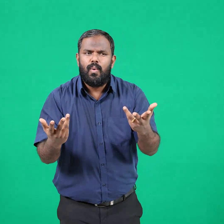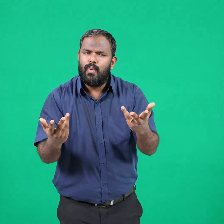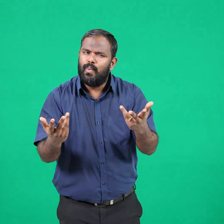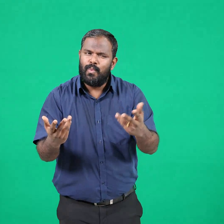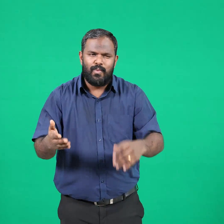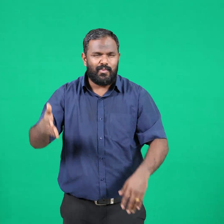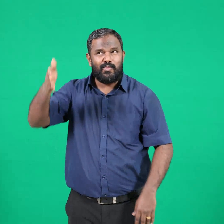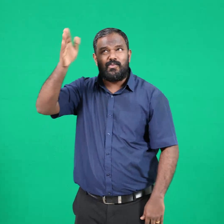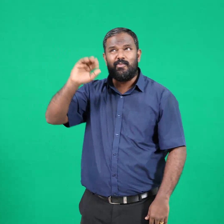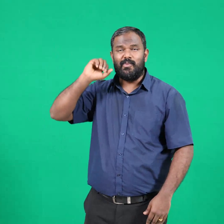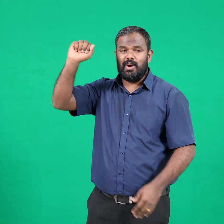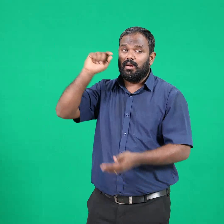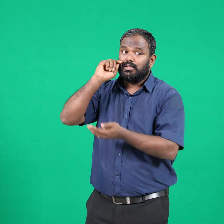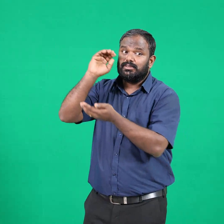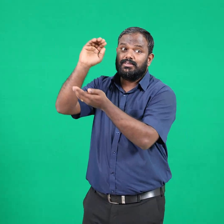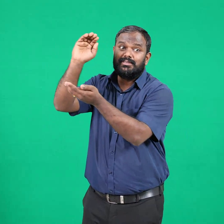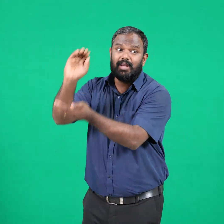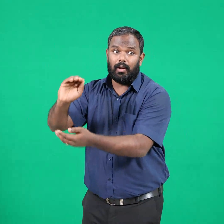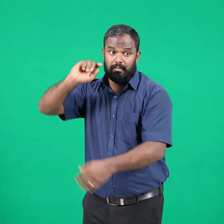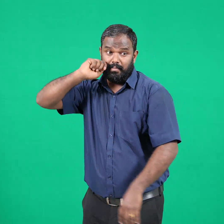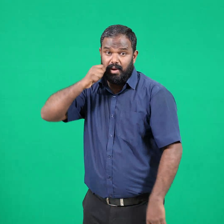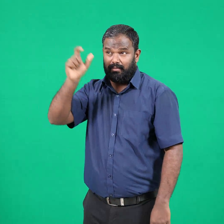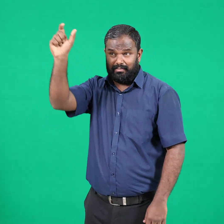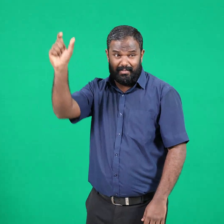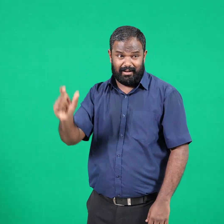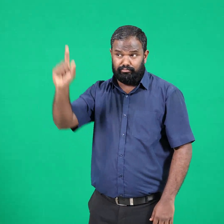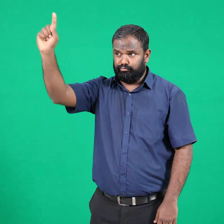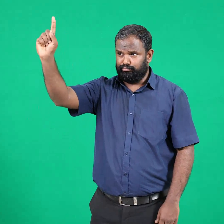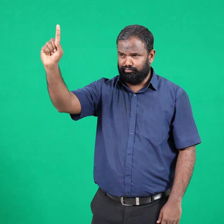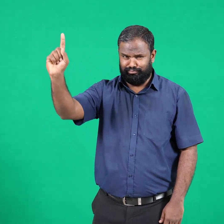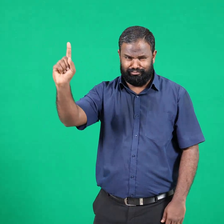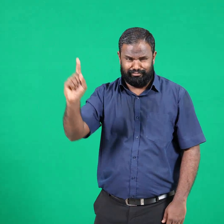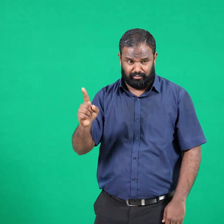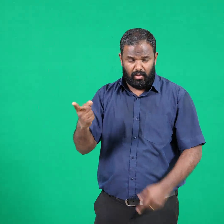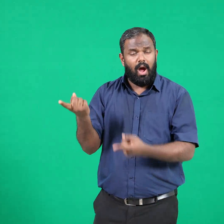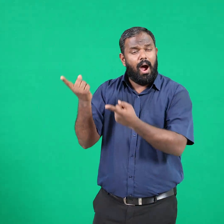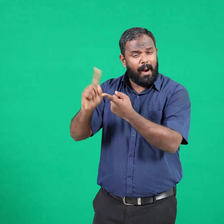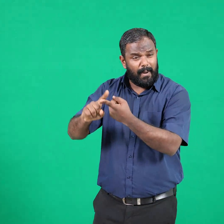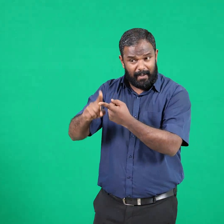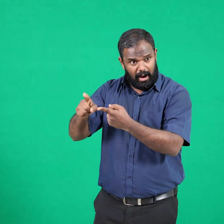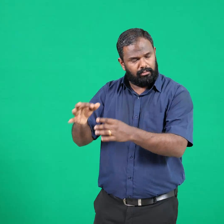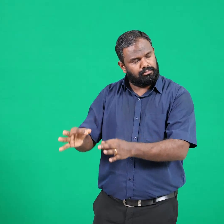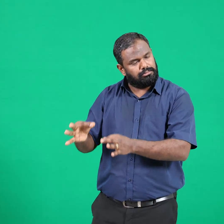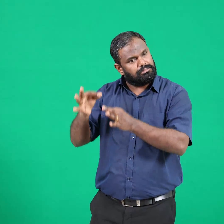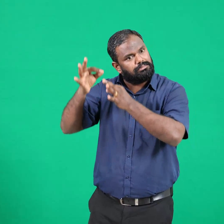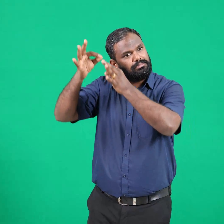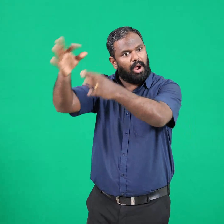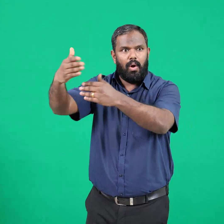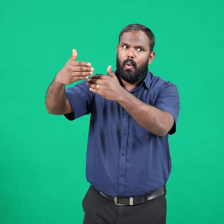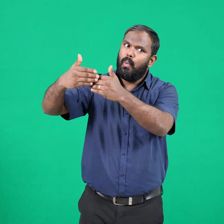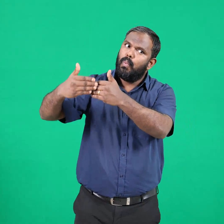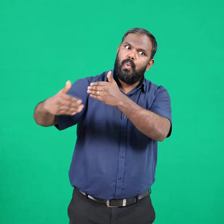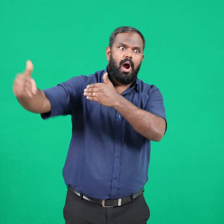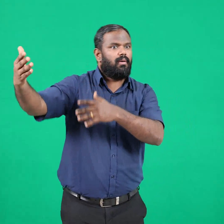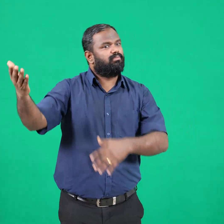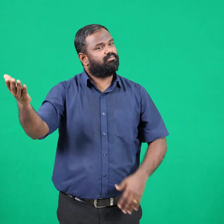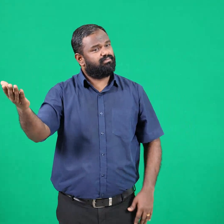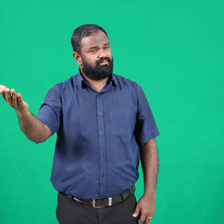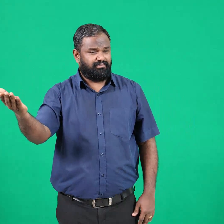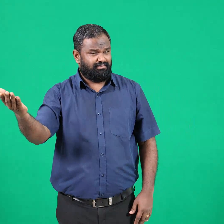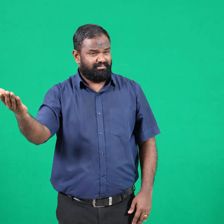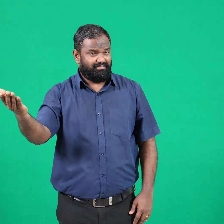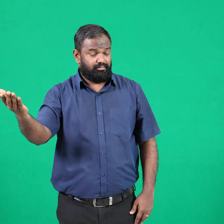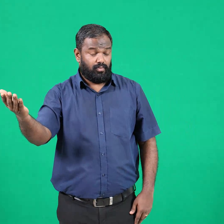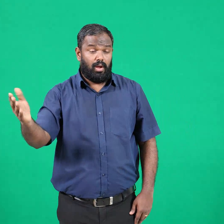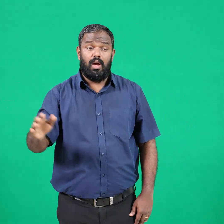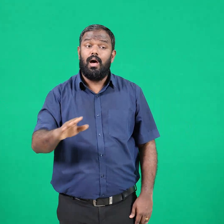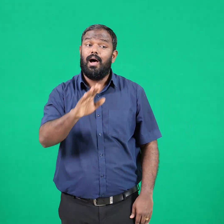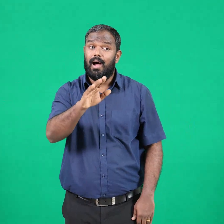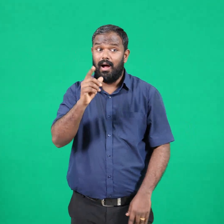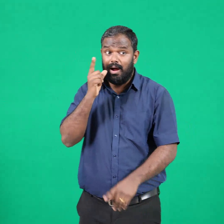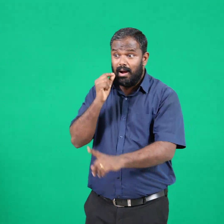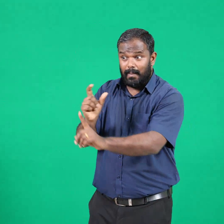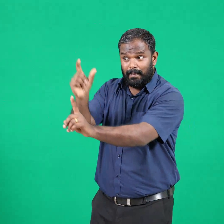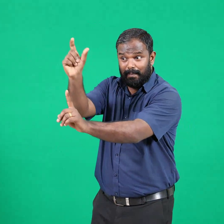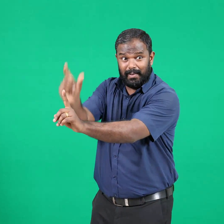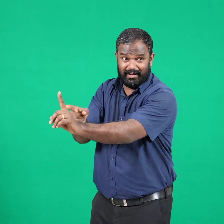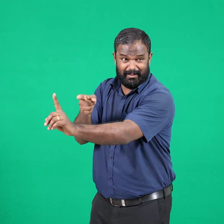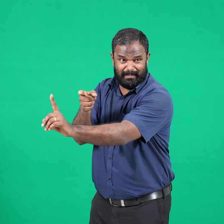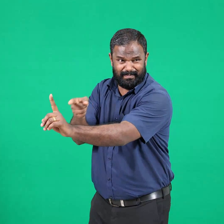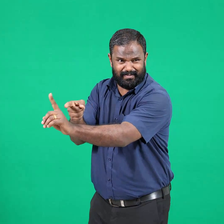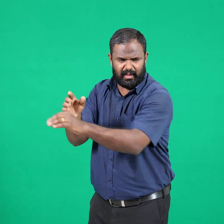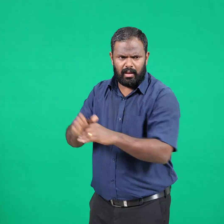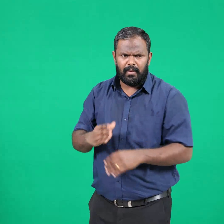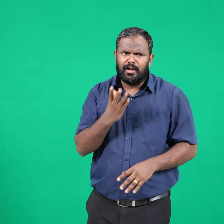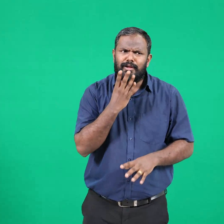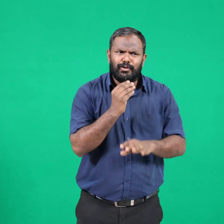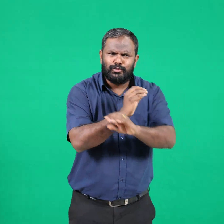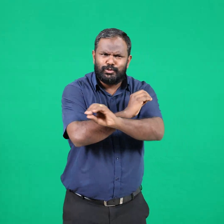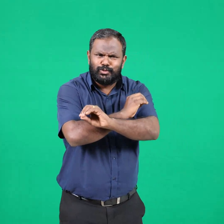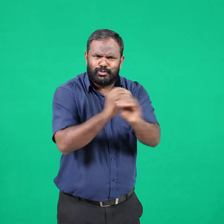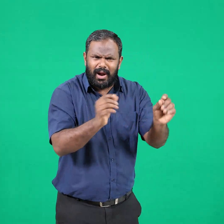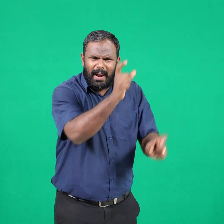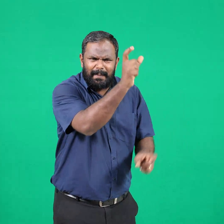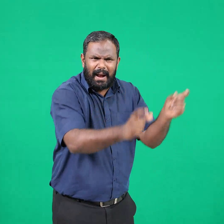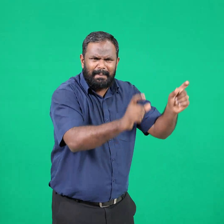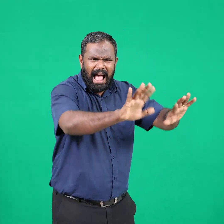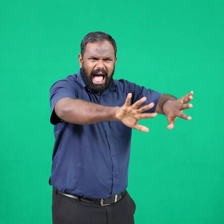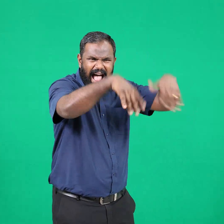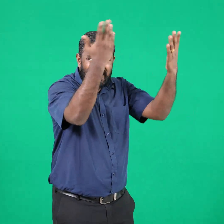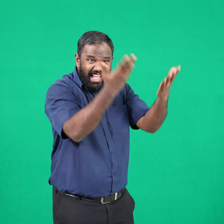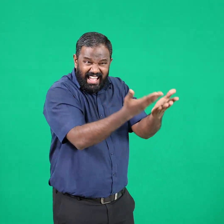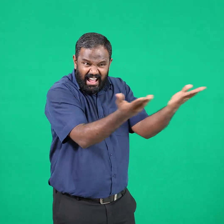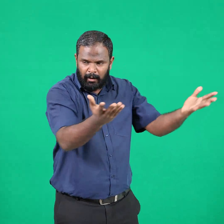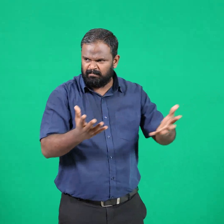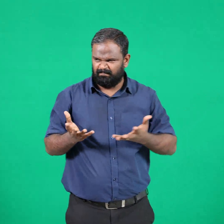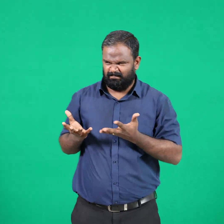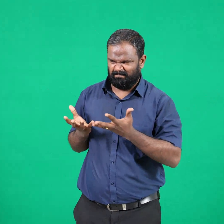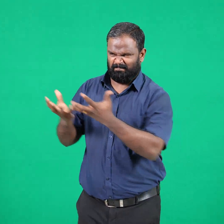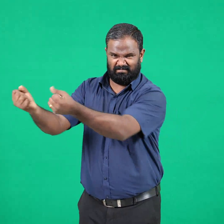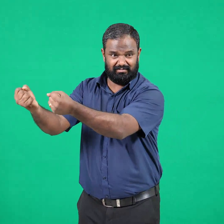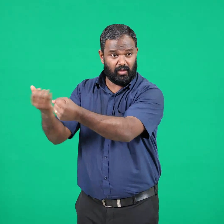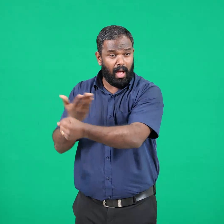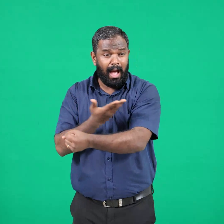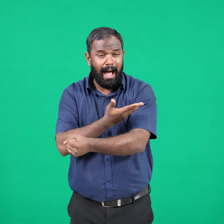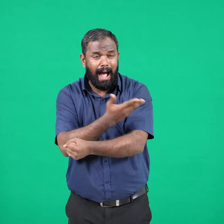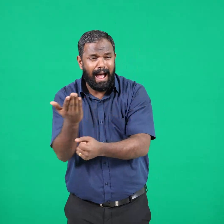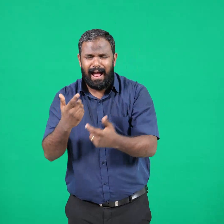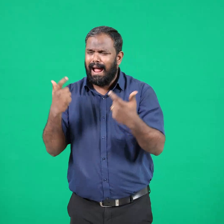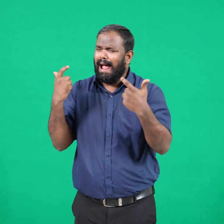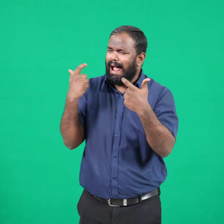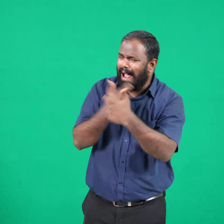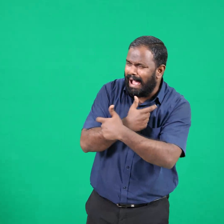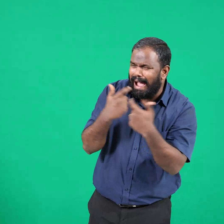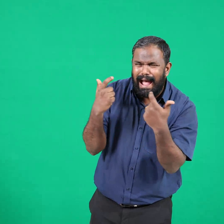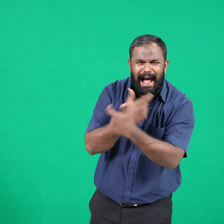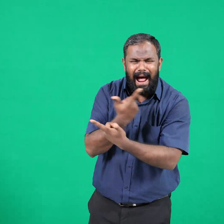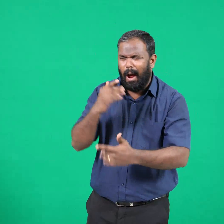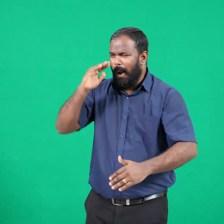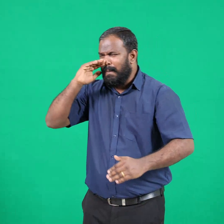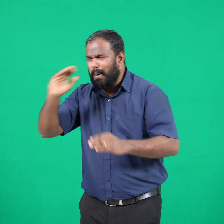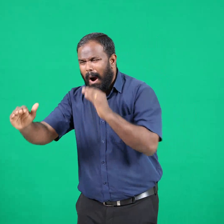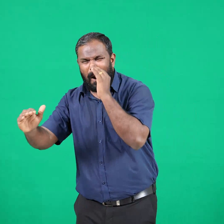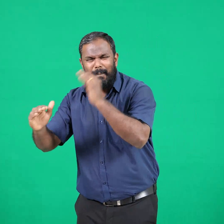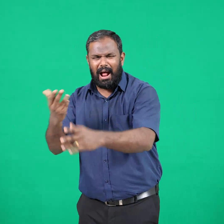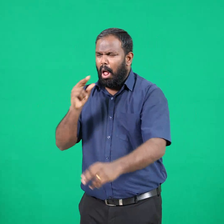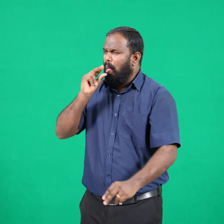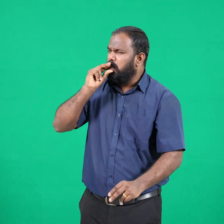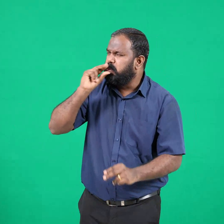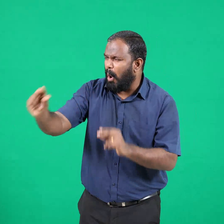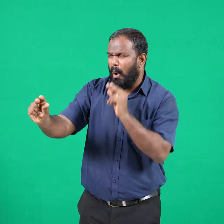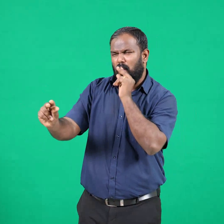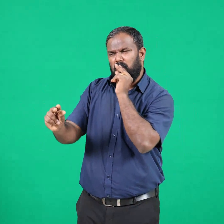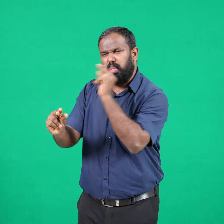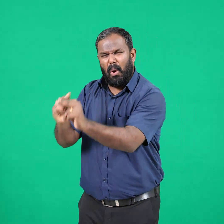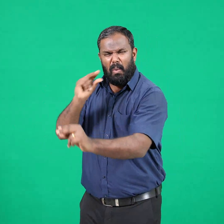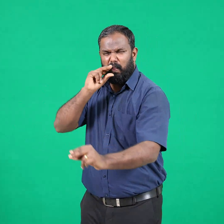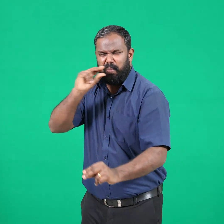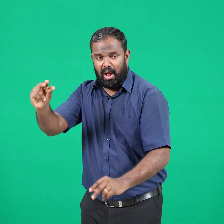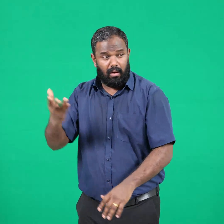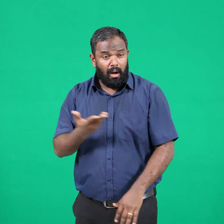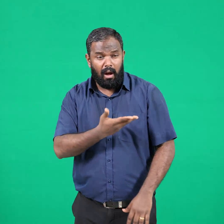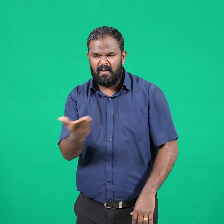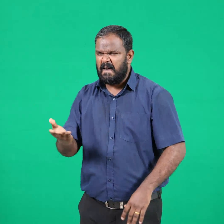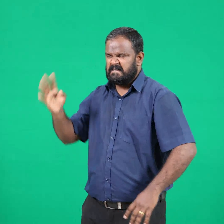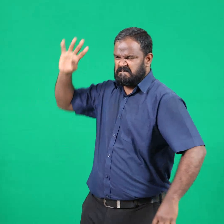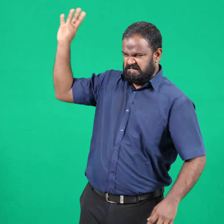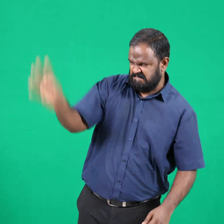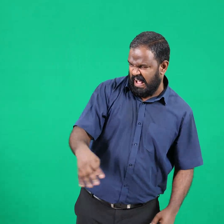He will be delivered over to the Gentiles and will be mocked and insulted and spit upon.